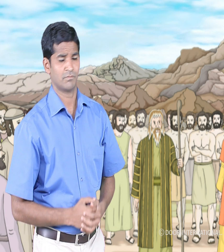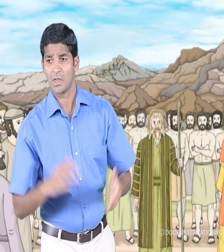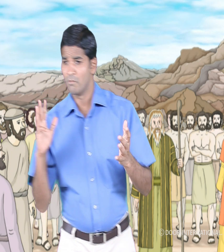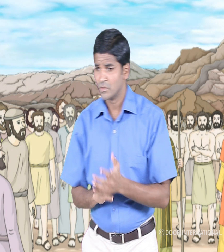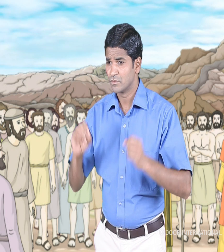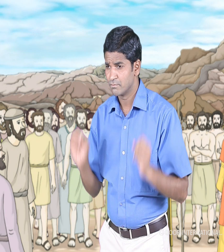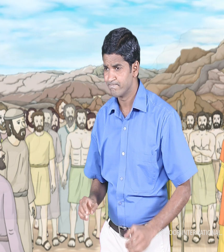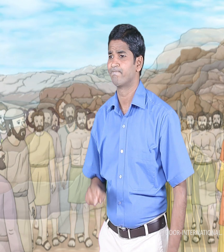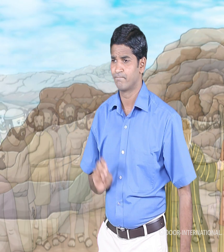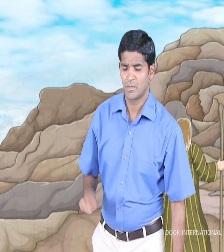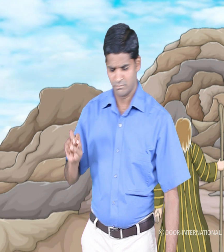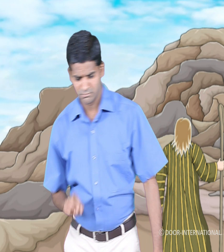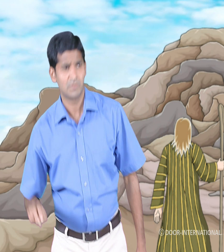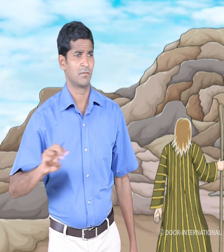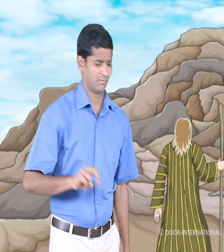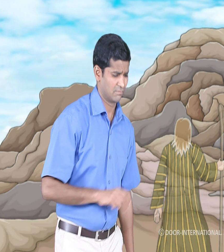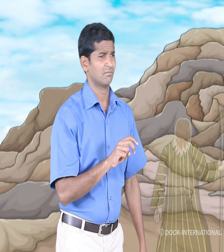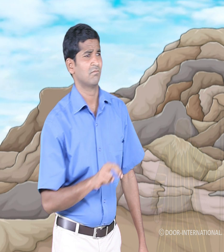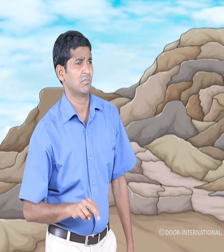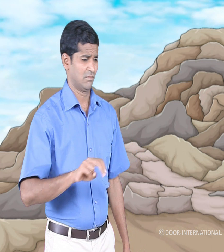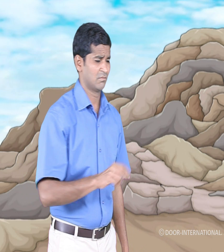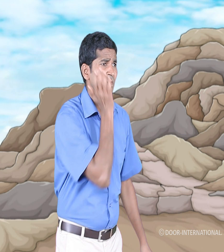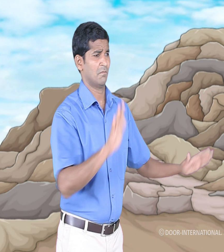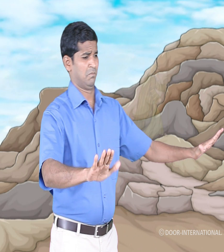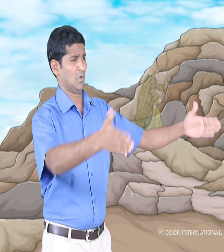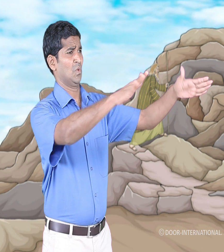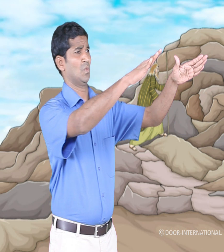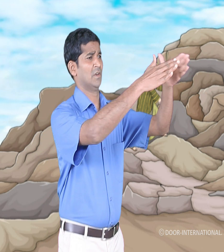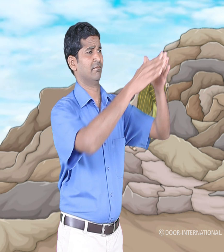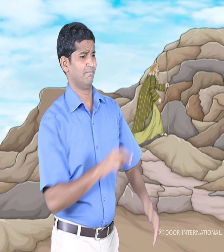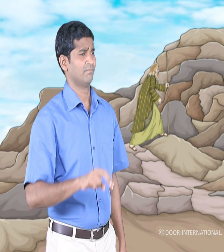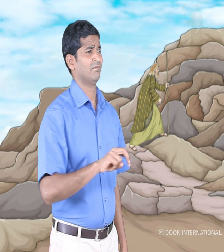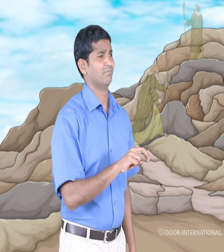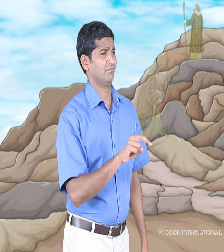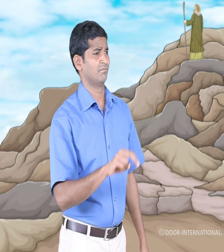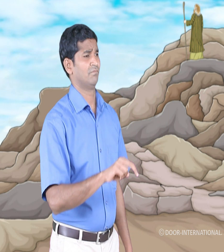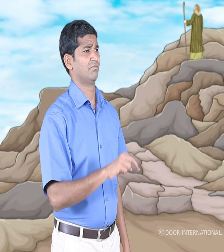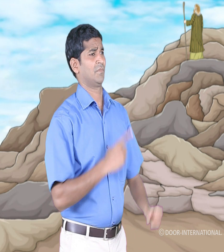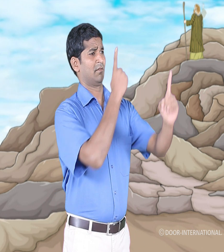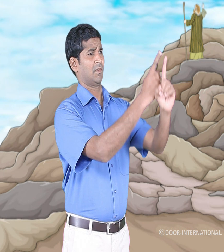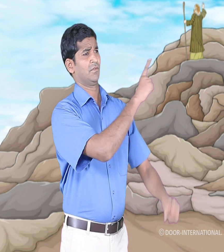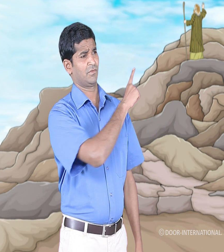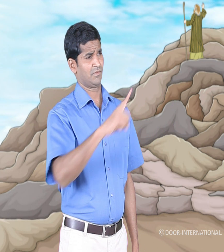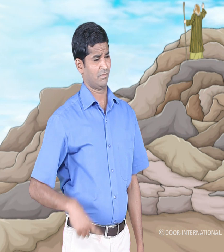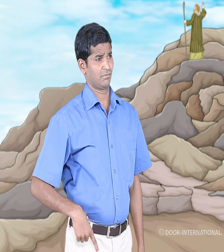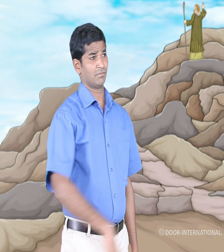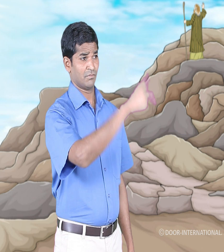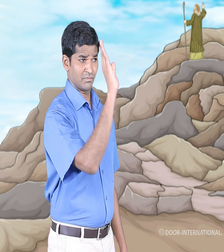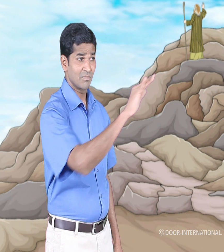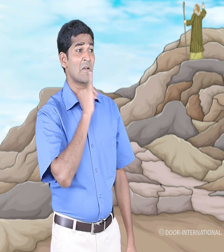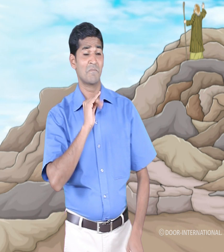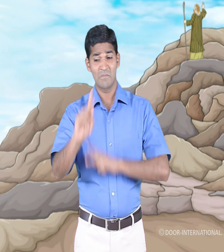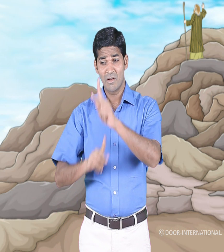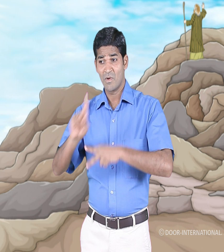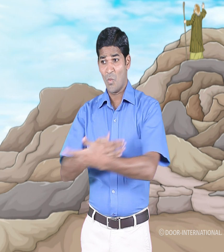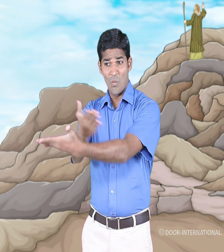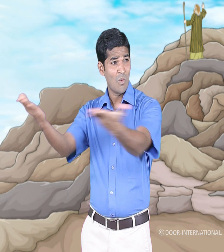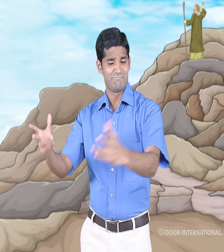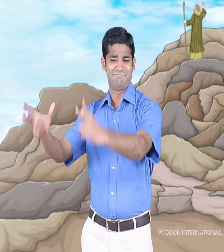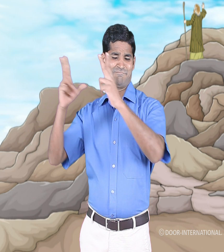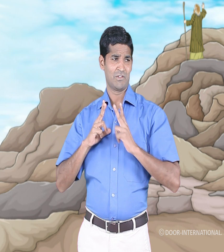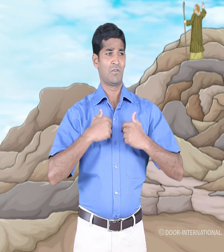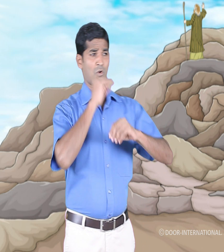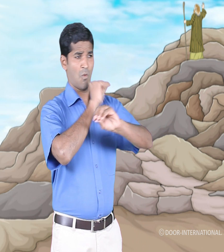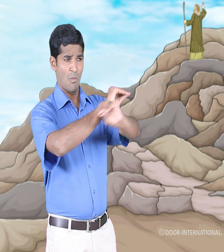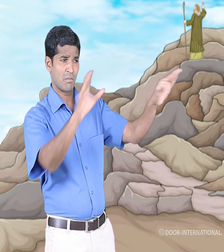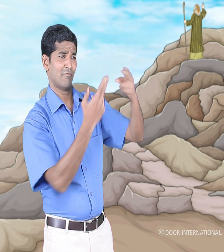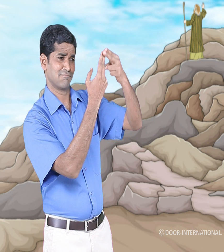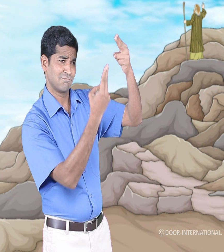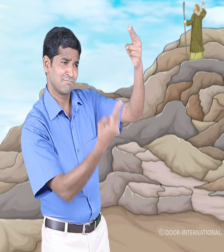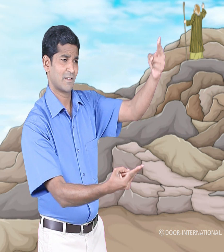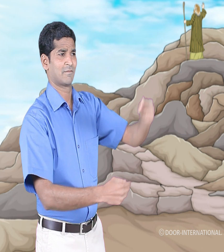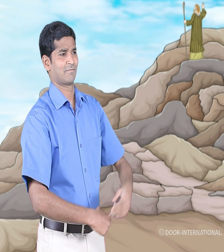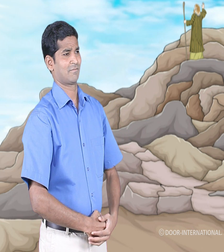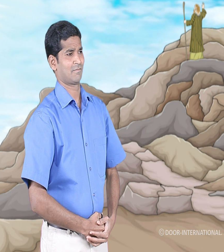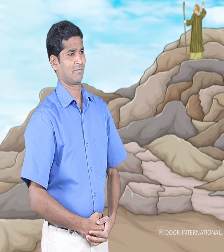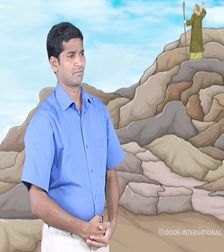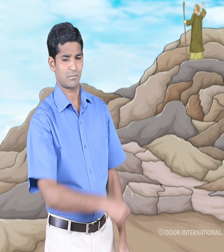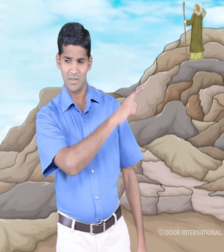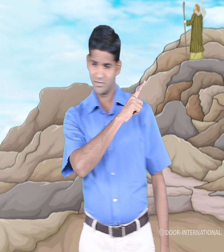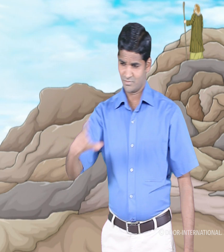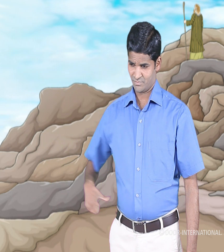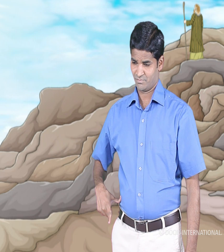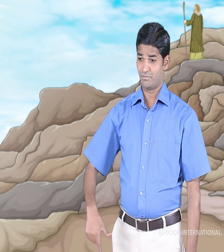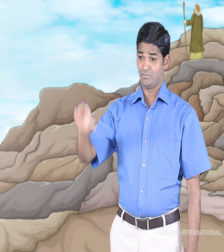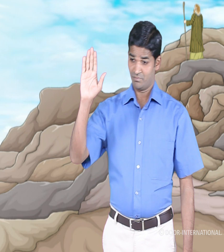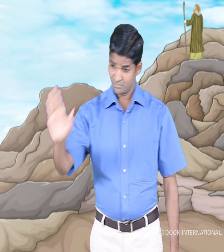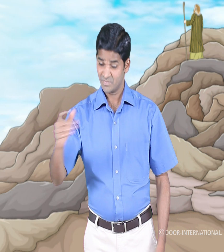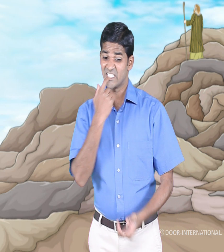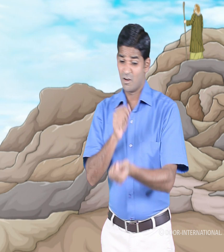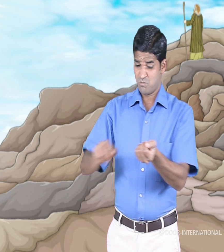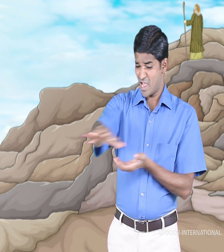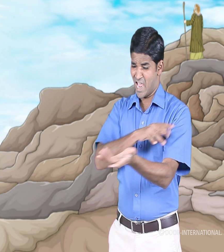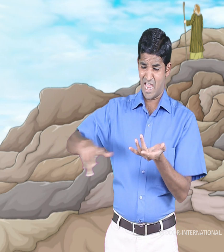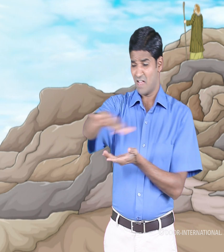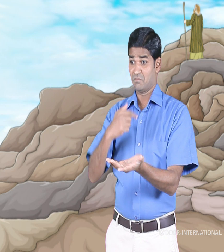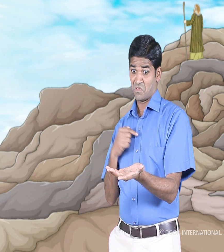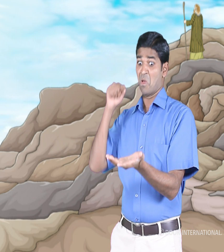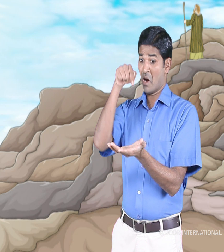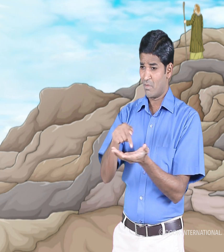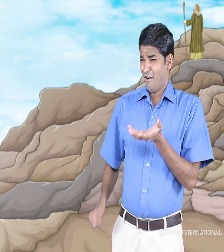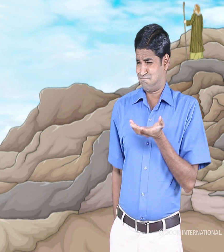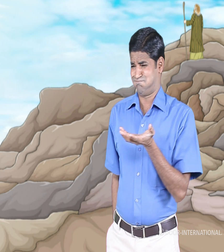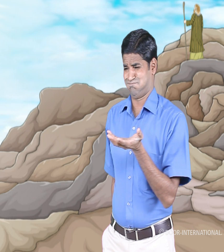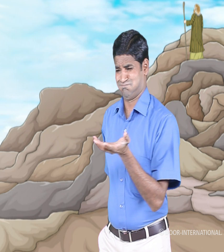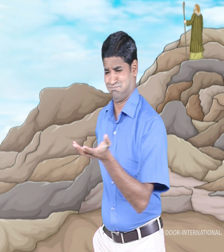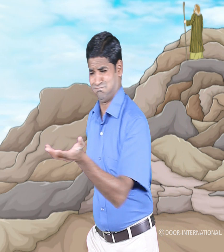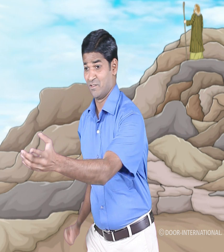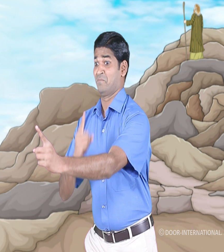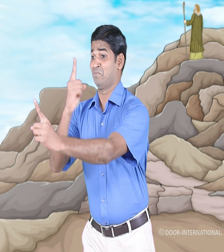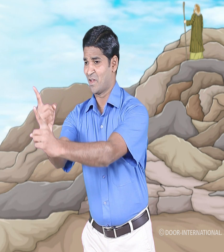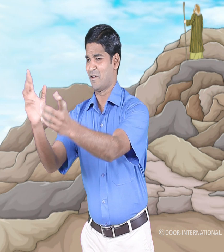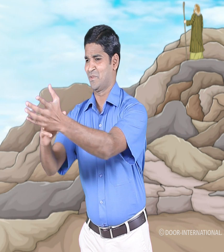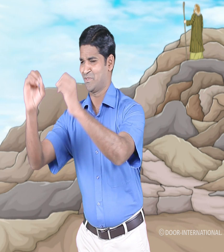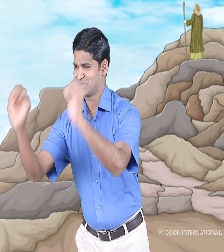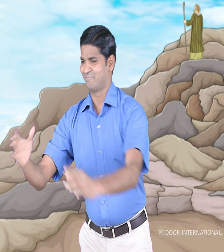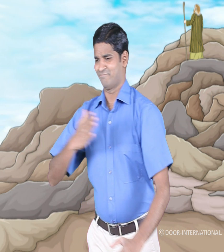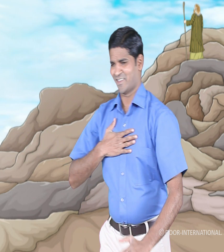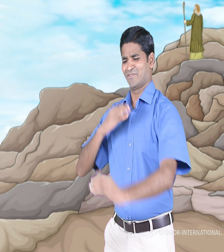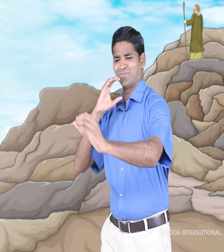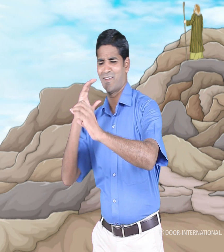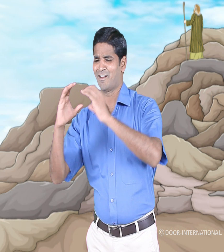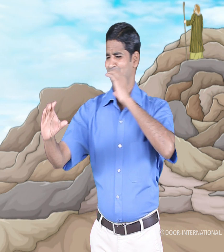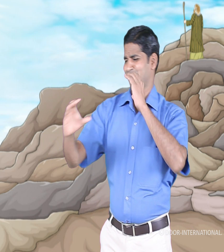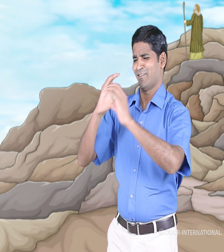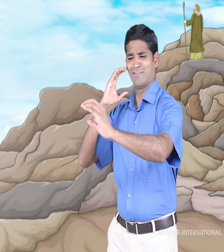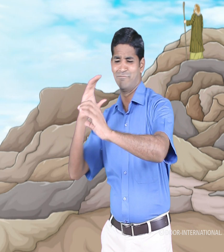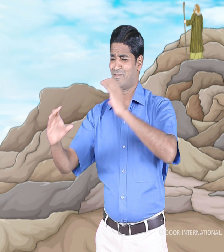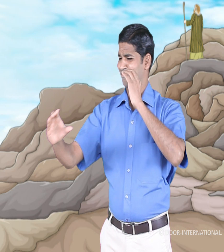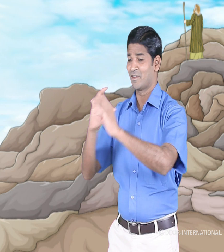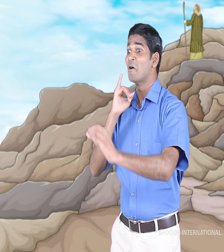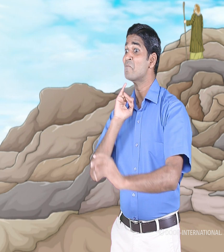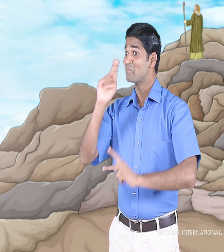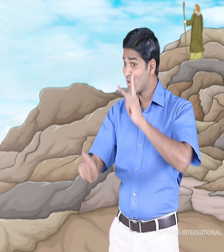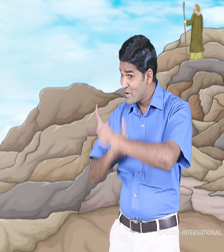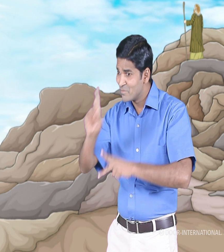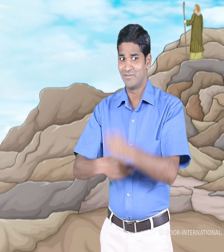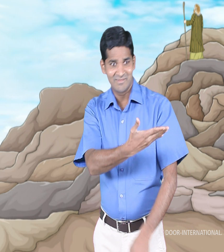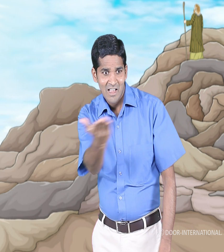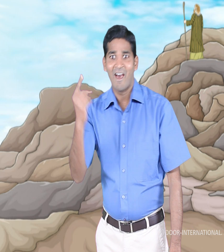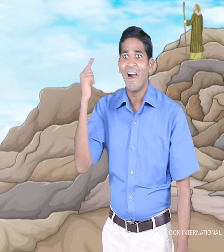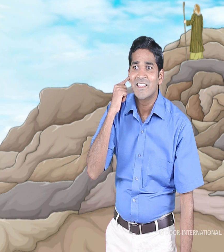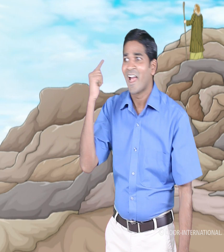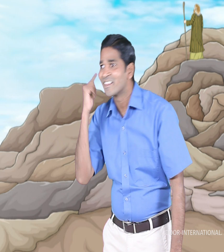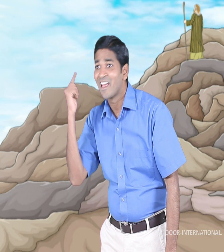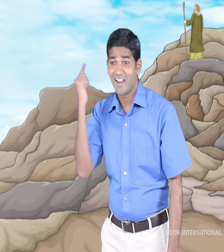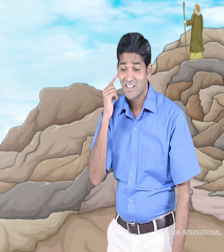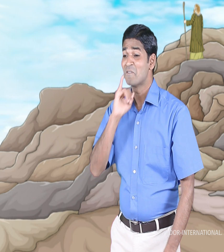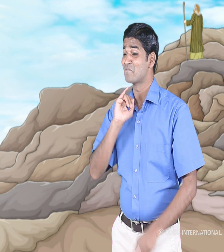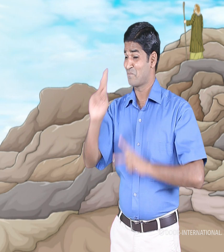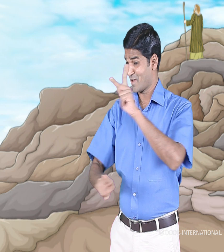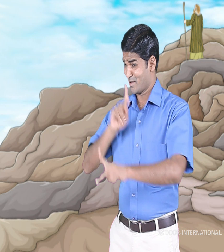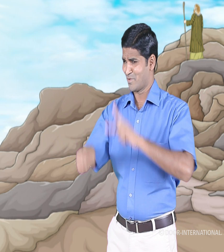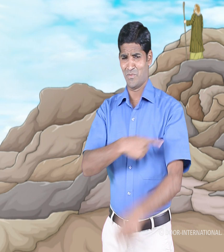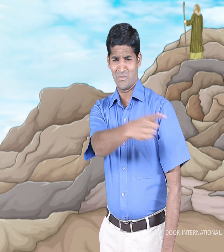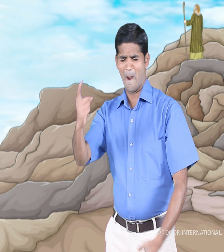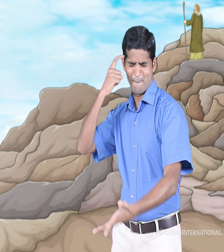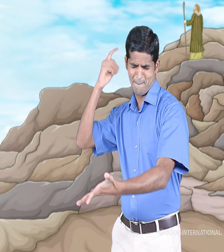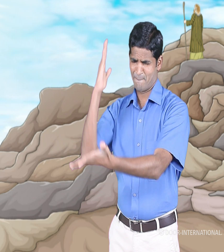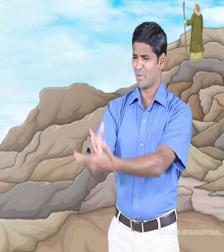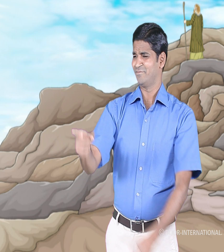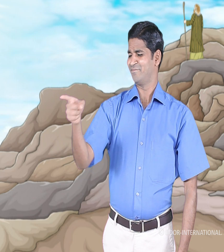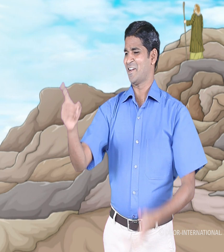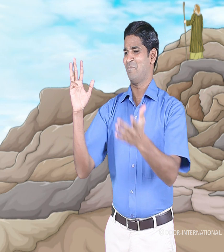So Moses brought their words back to the LORD. The LORD said to Moses, “Behold, I will come to you in a dense cloud, so that the people will hear when I speak with you, and they will always put their trust in you.”